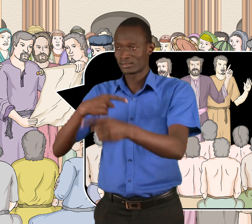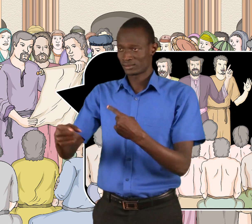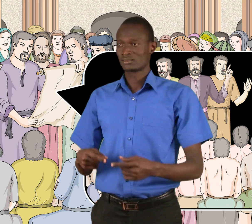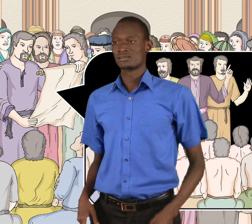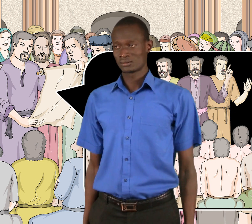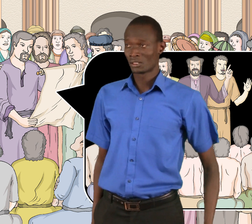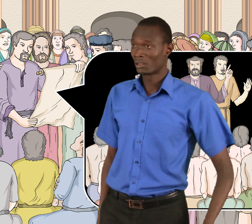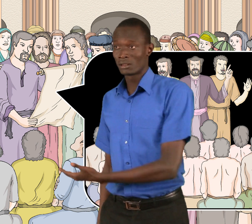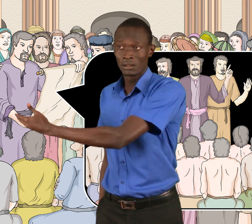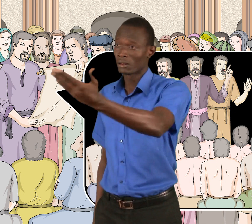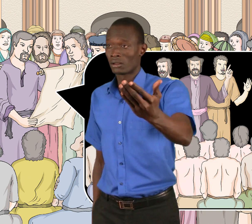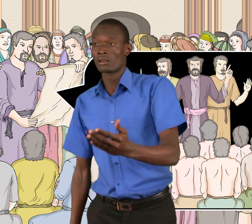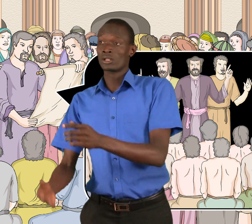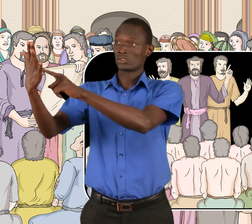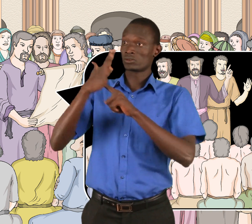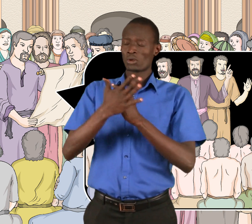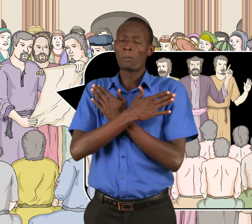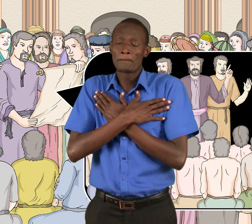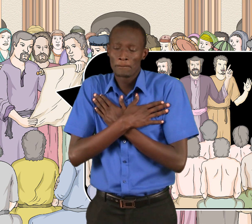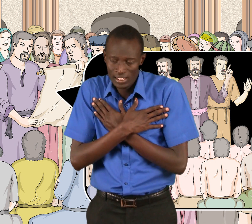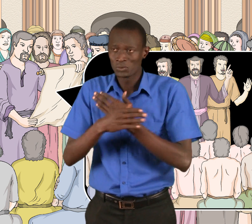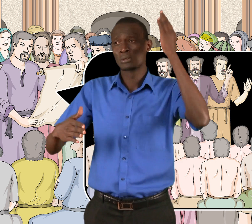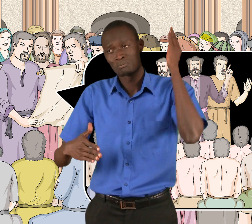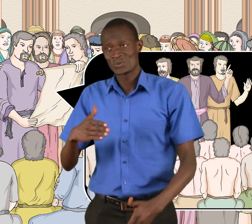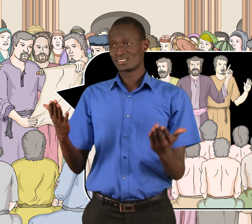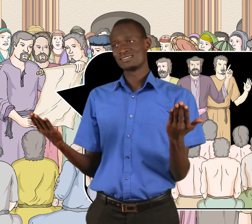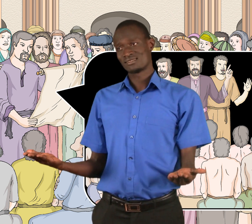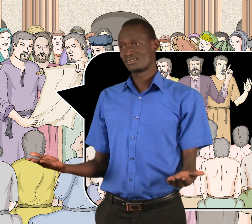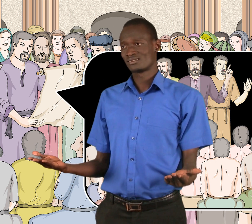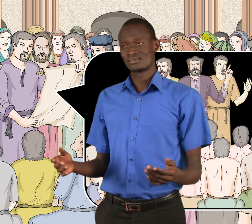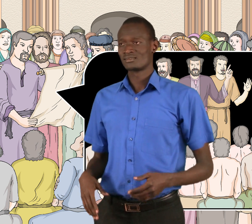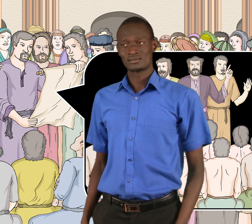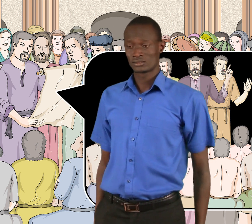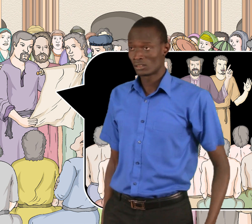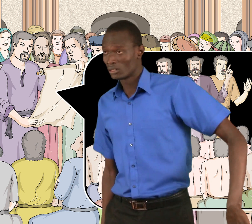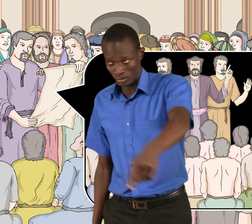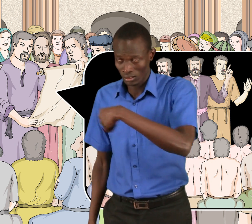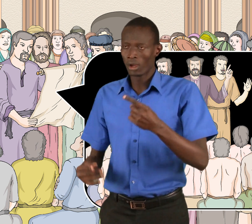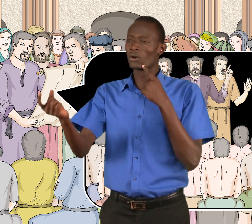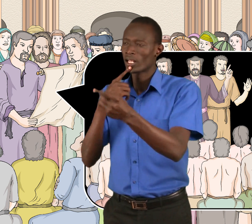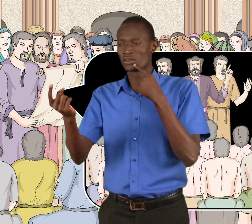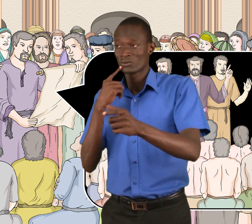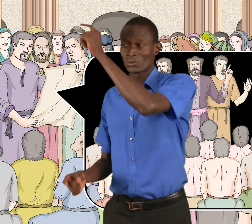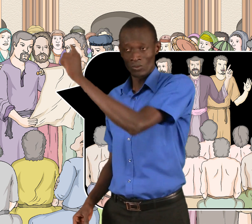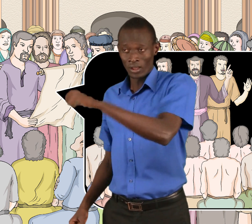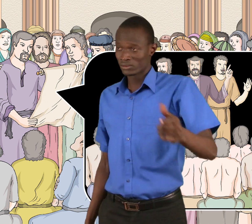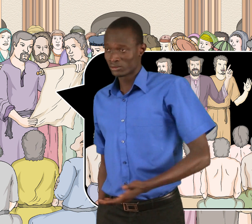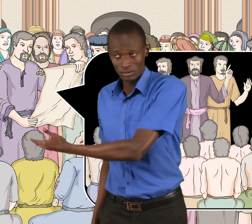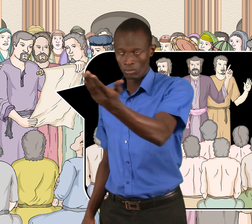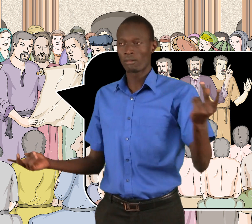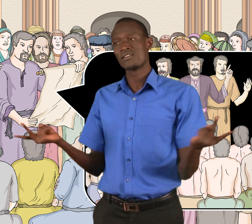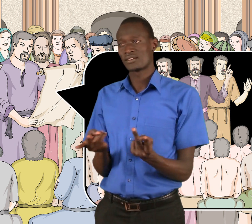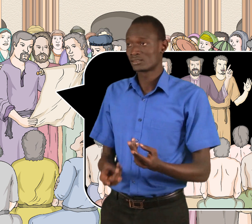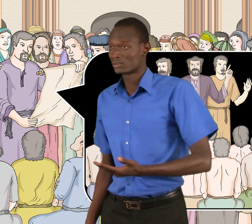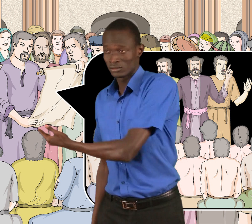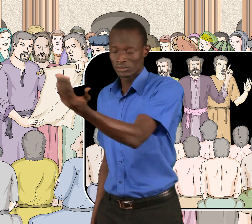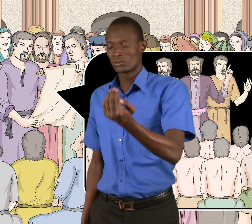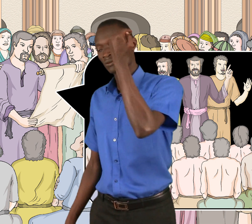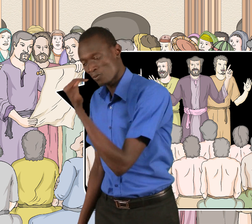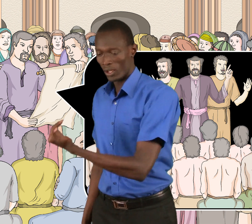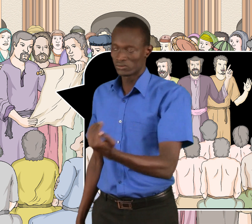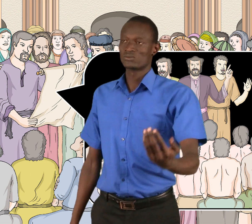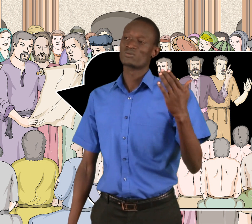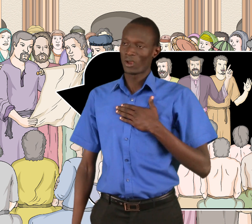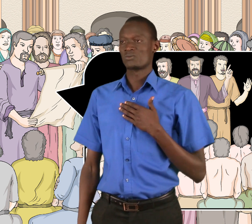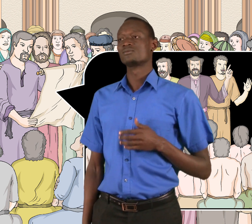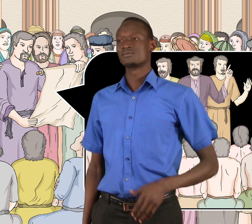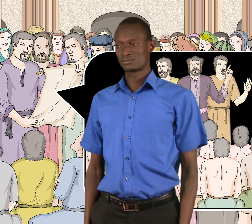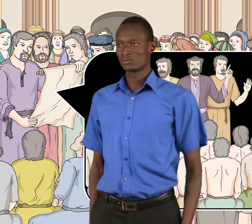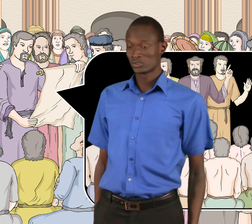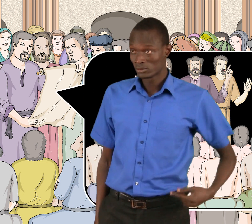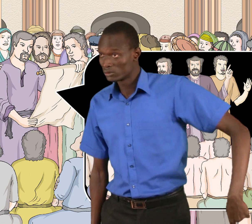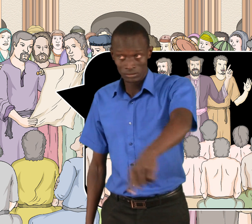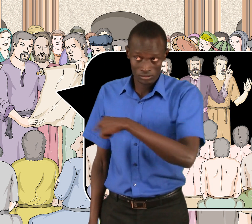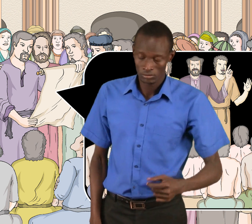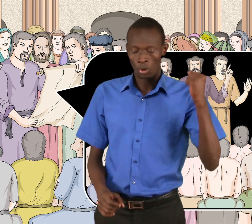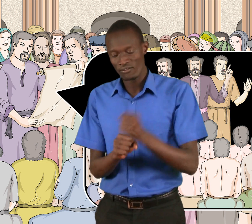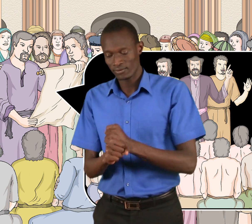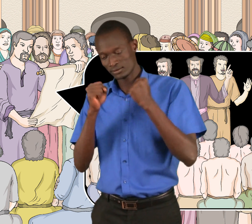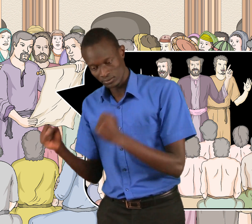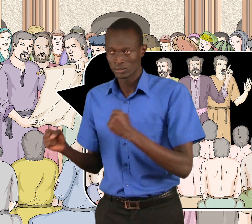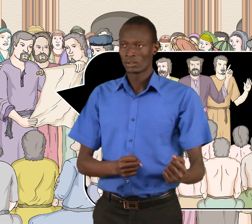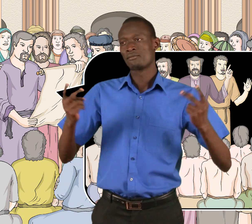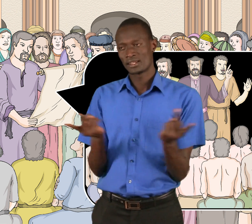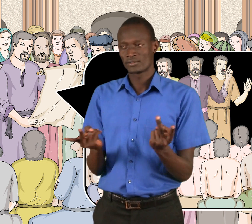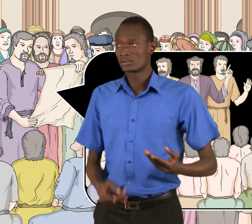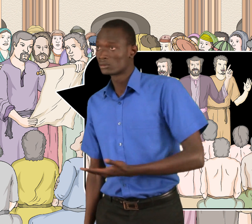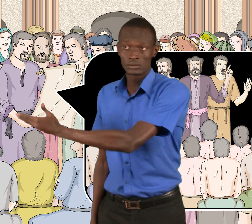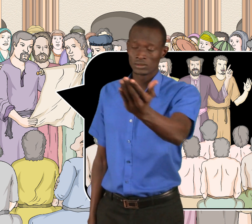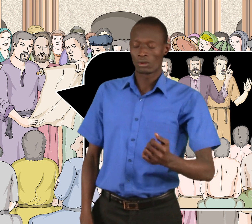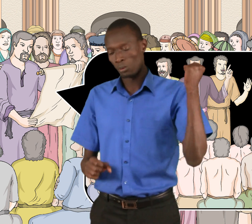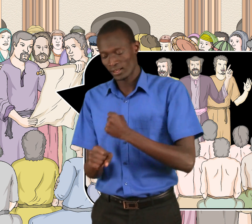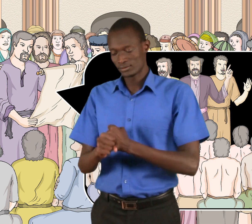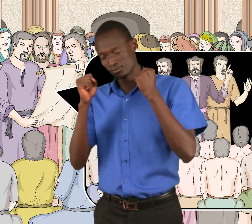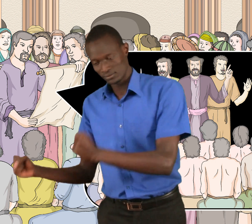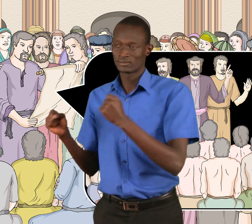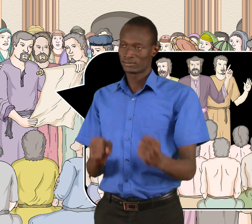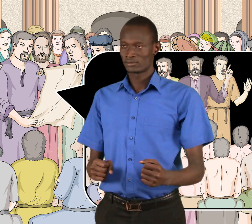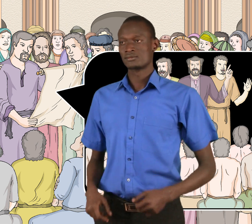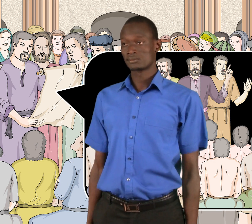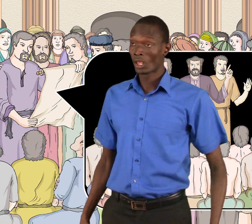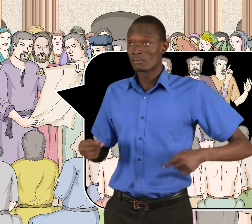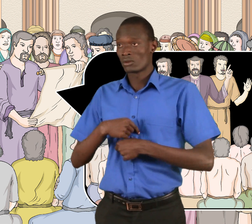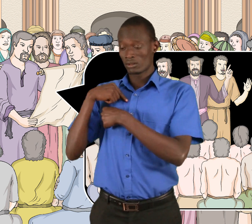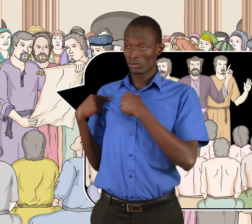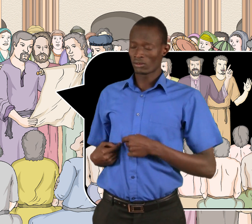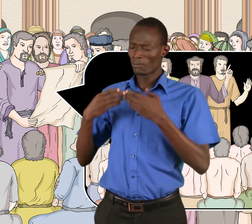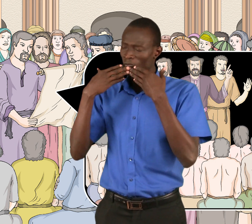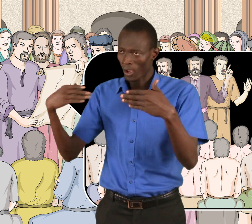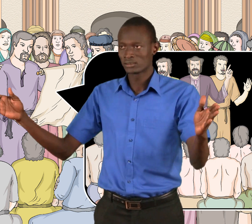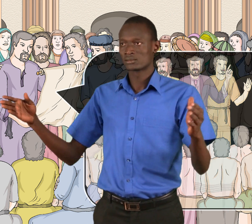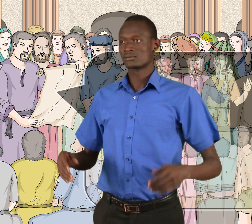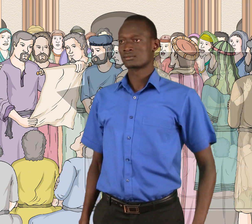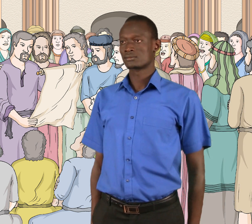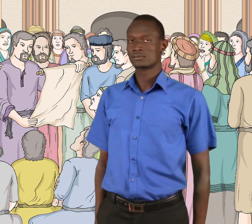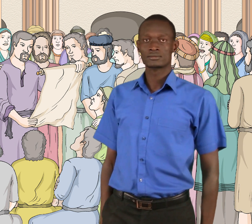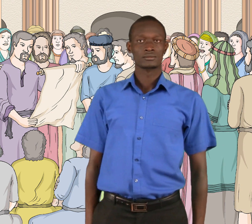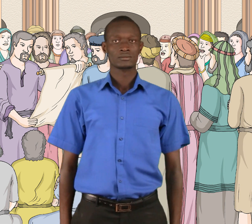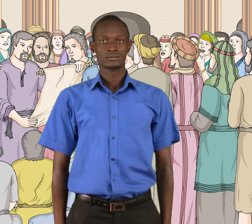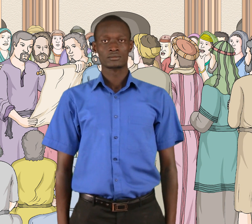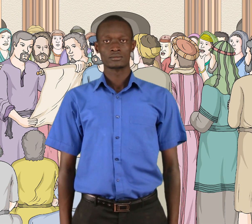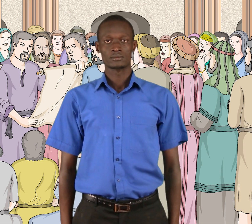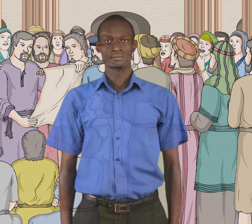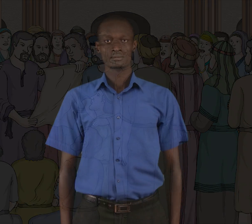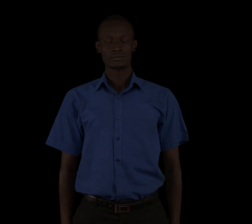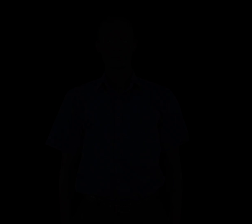As a fair exchange, I ask you as my children: Open wide your hearts also.